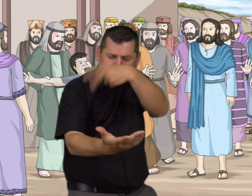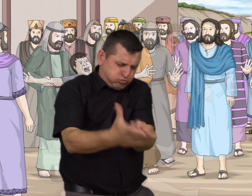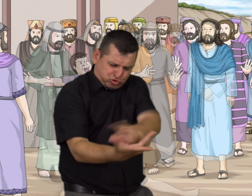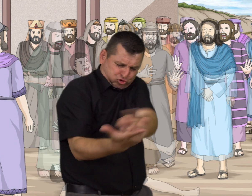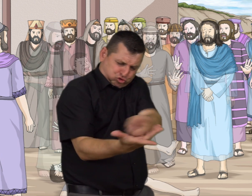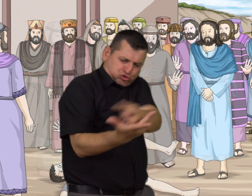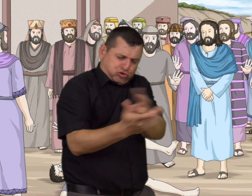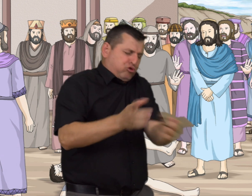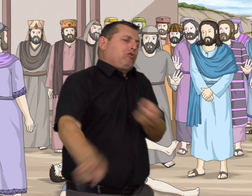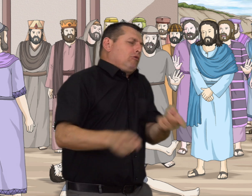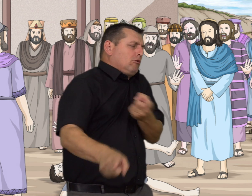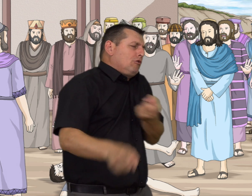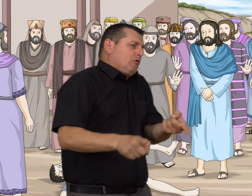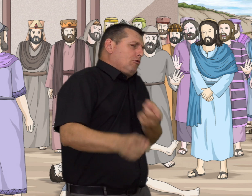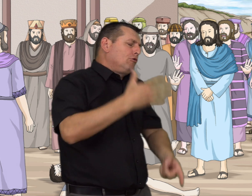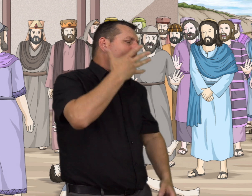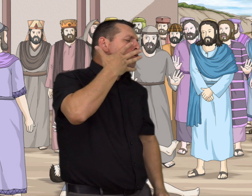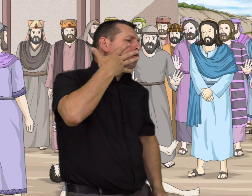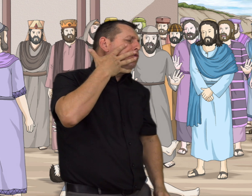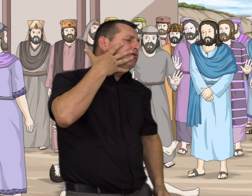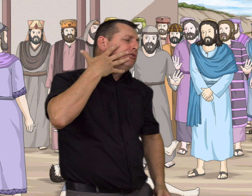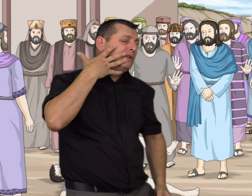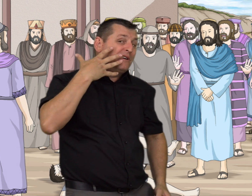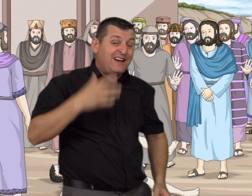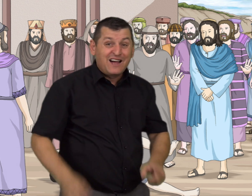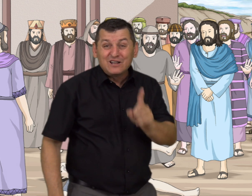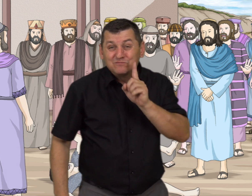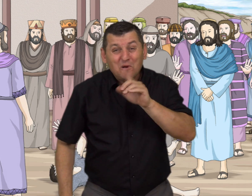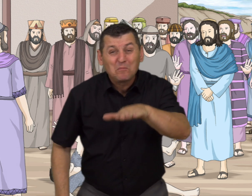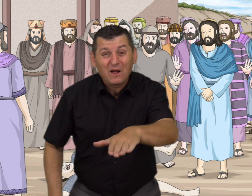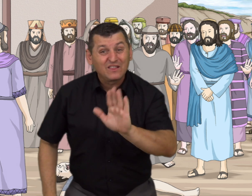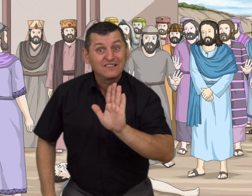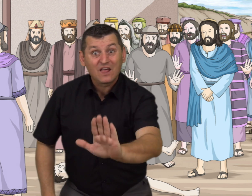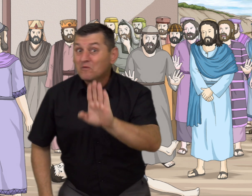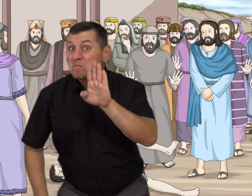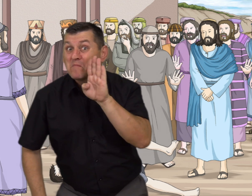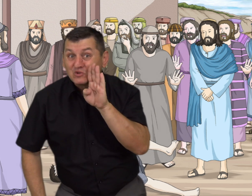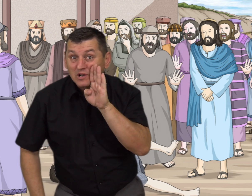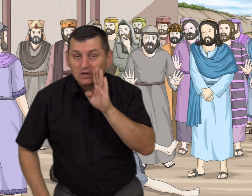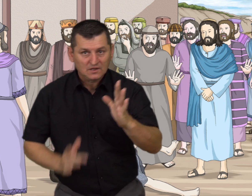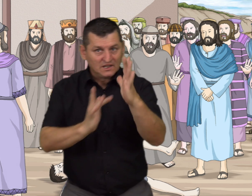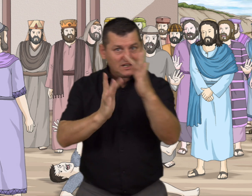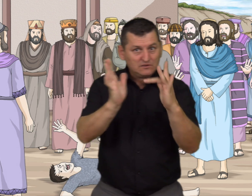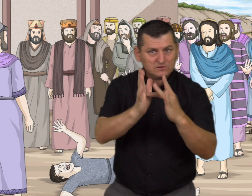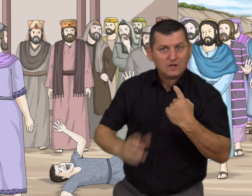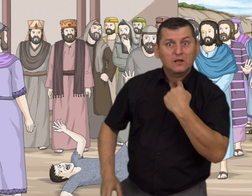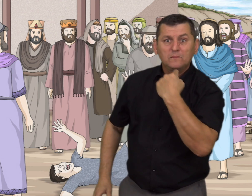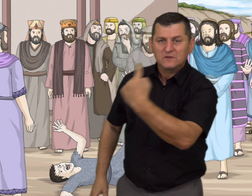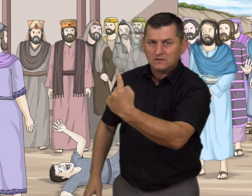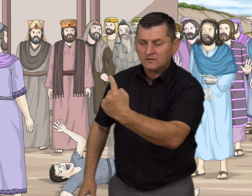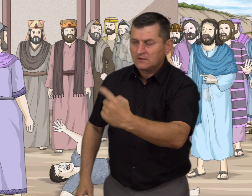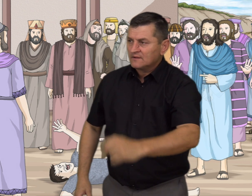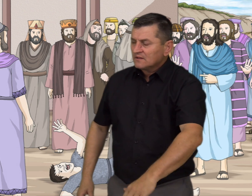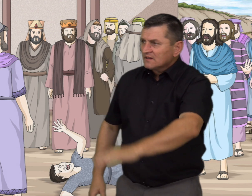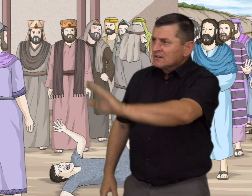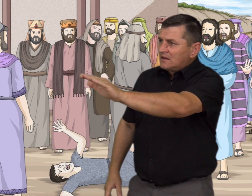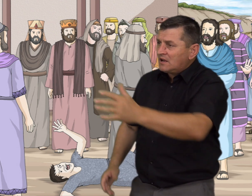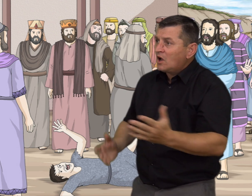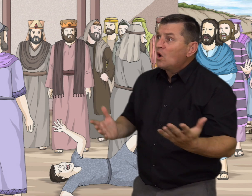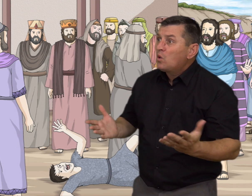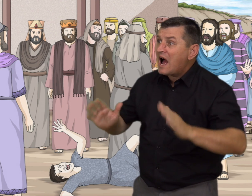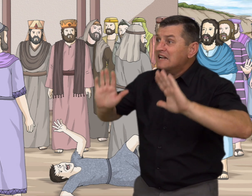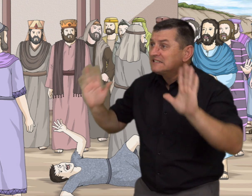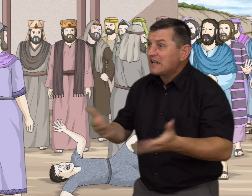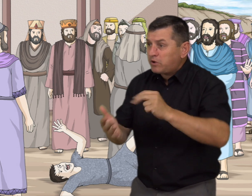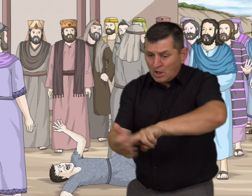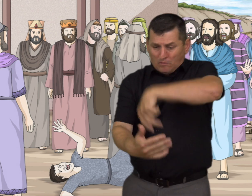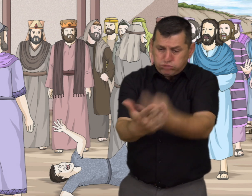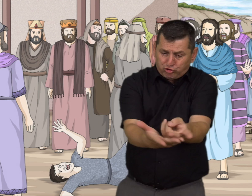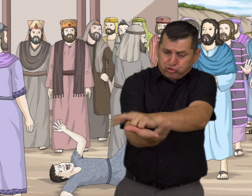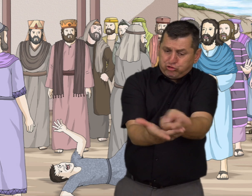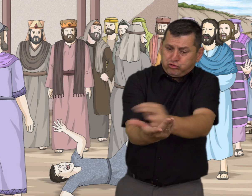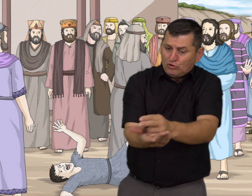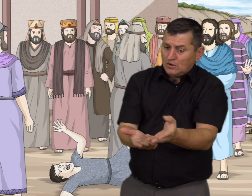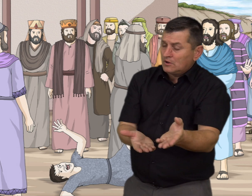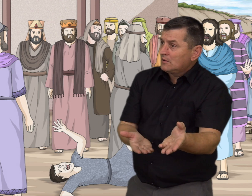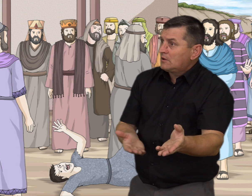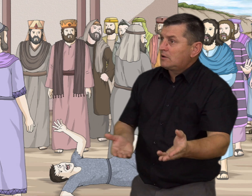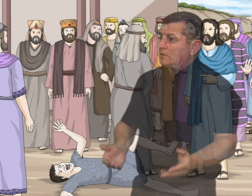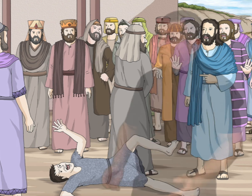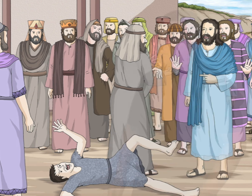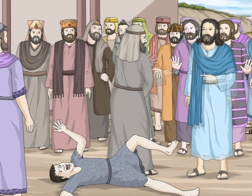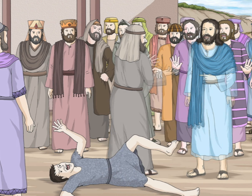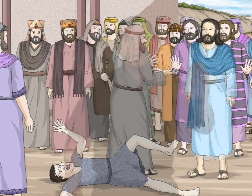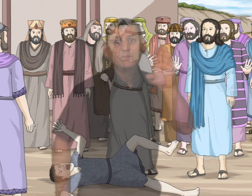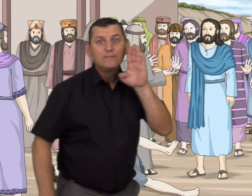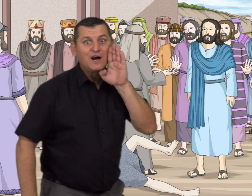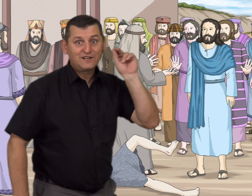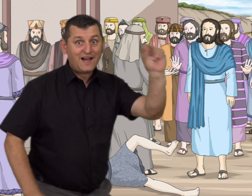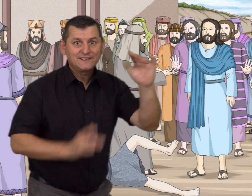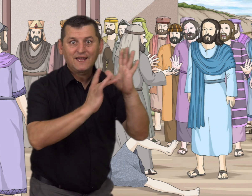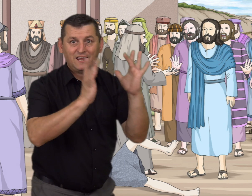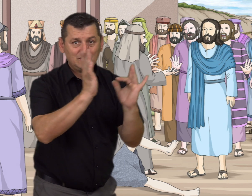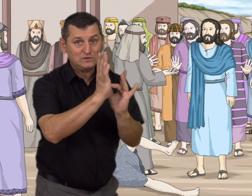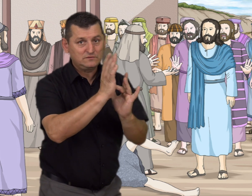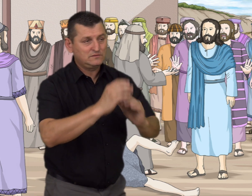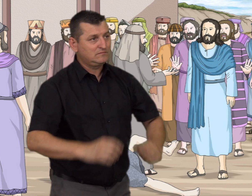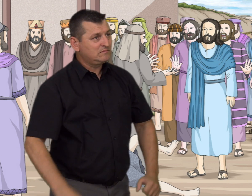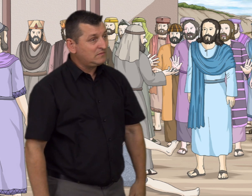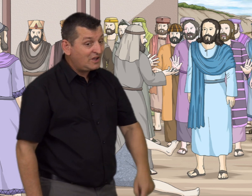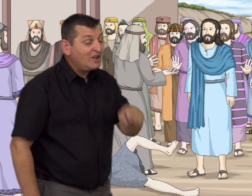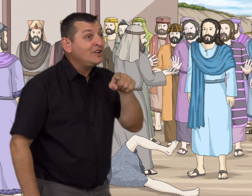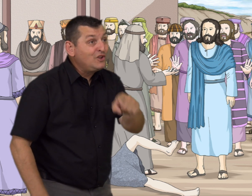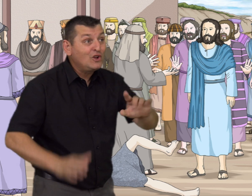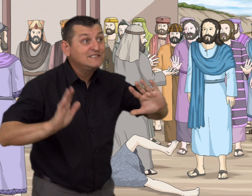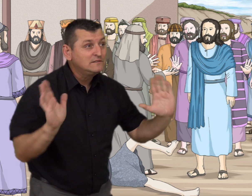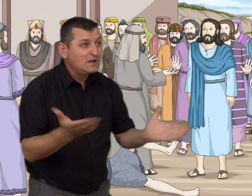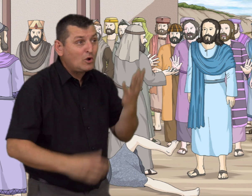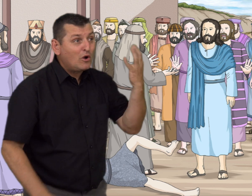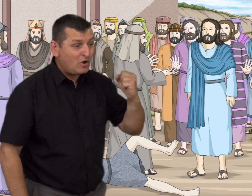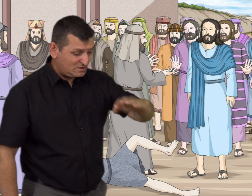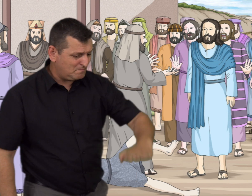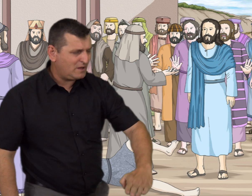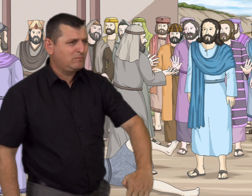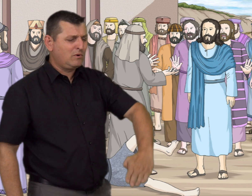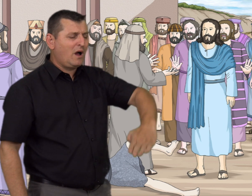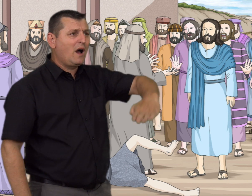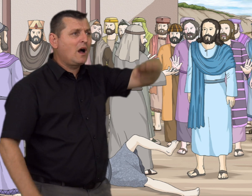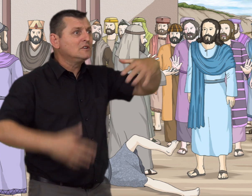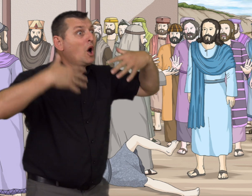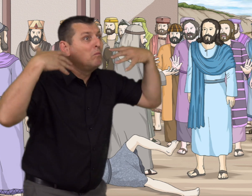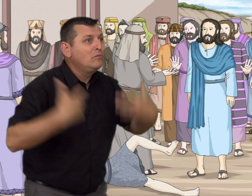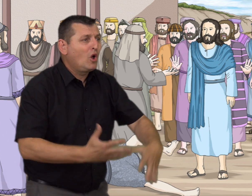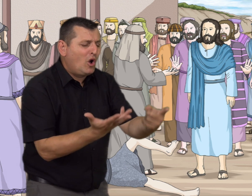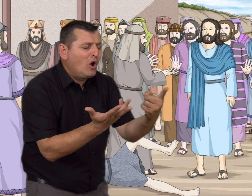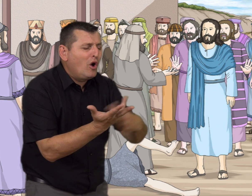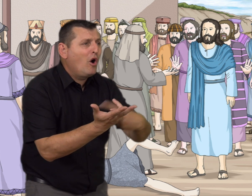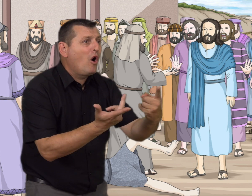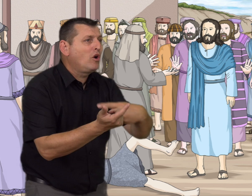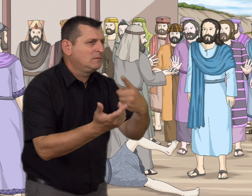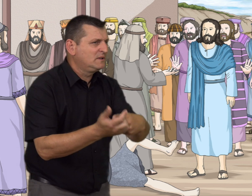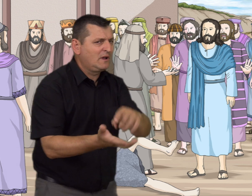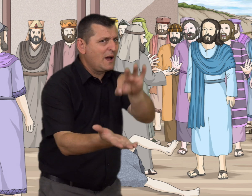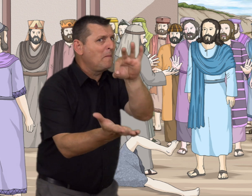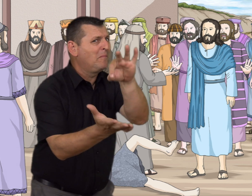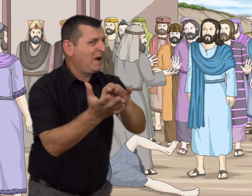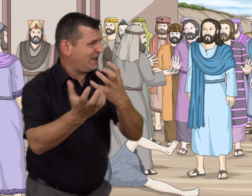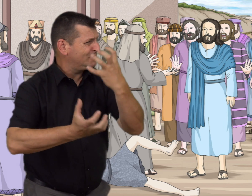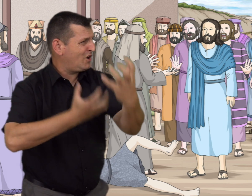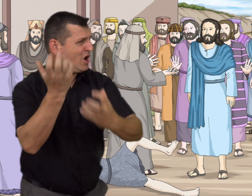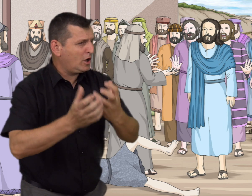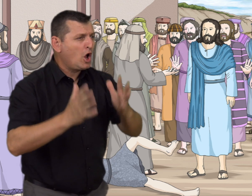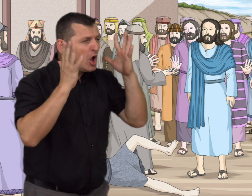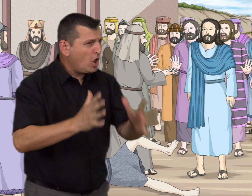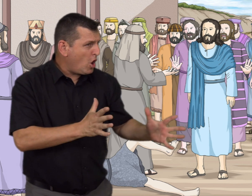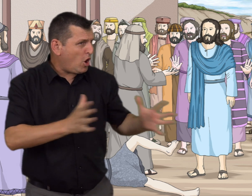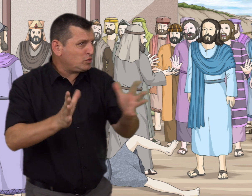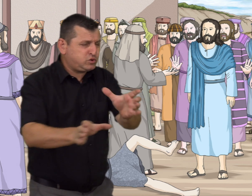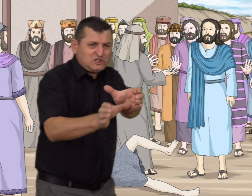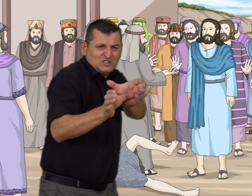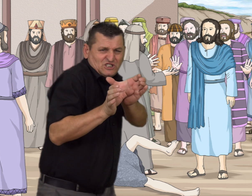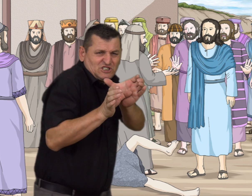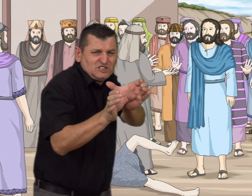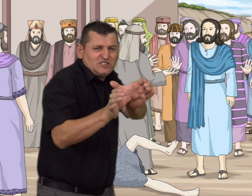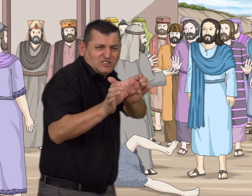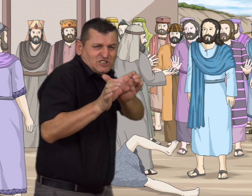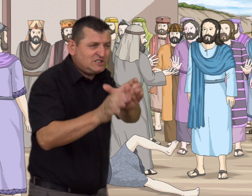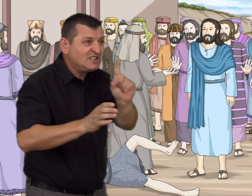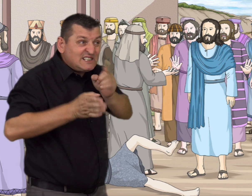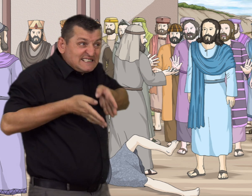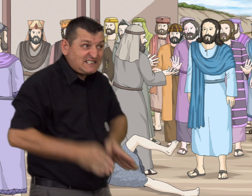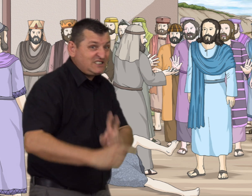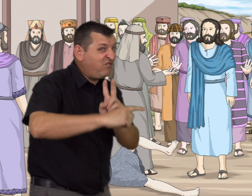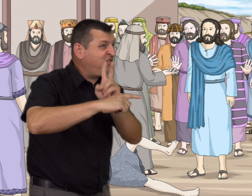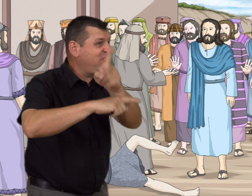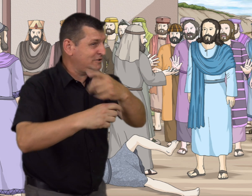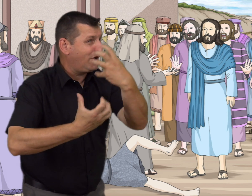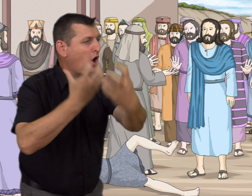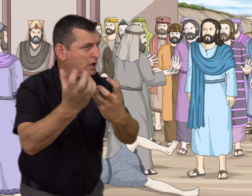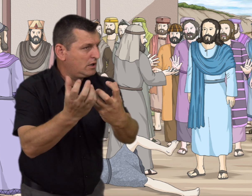He fell to the ground and rolled around, foaming at the mouth. Jesus asked the boy’s father, “How long has this been with him?”